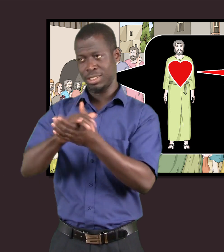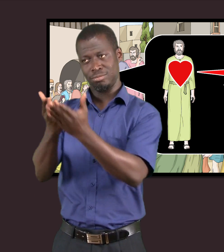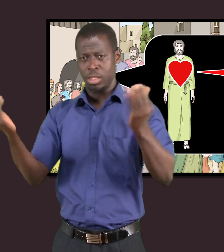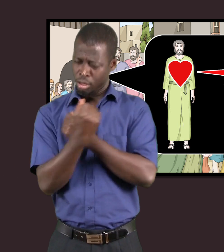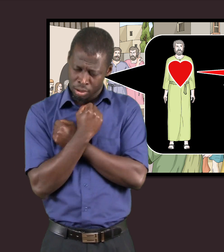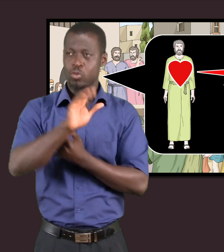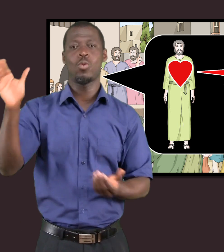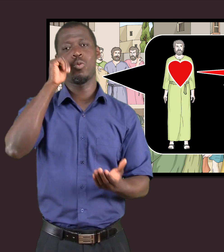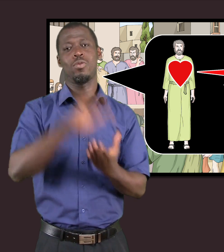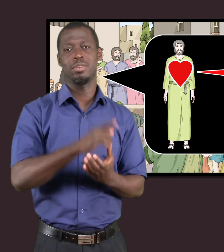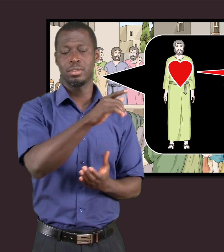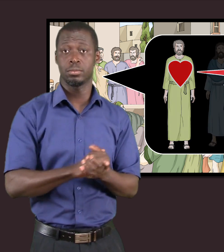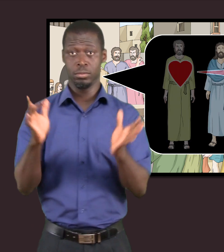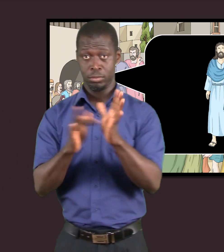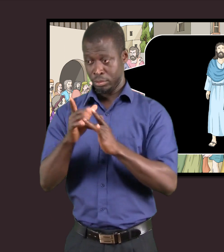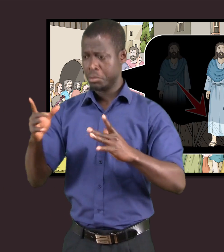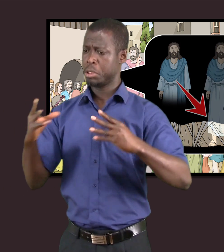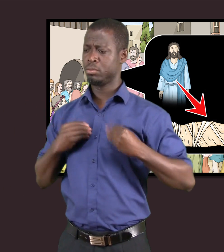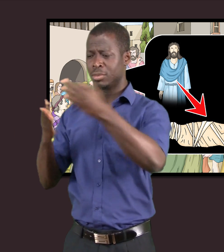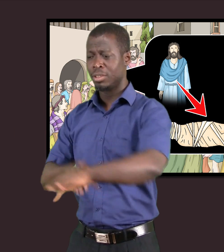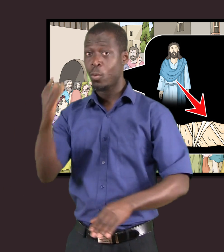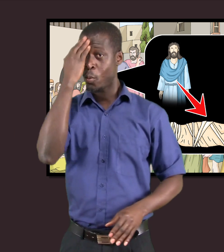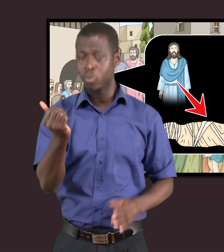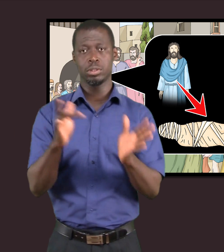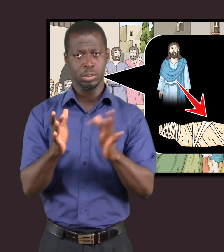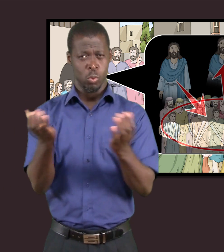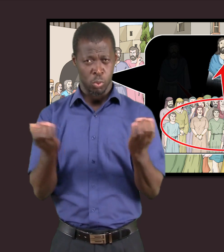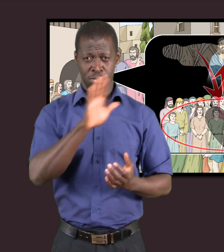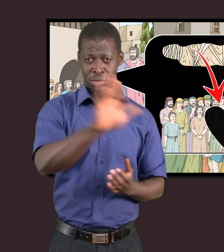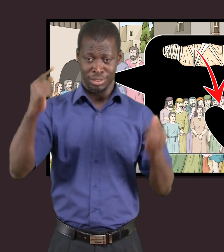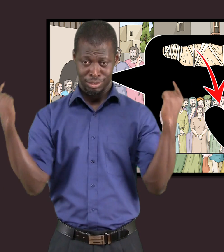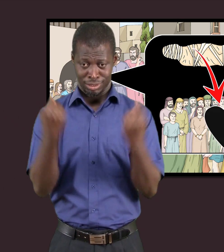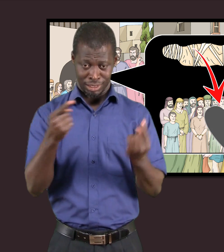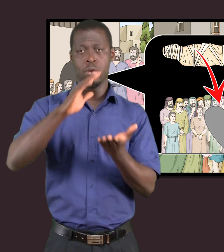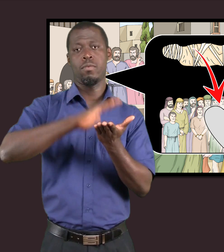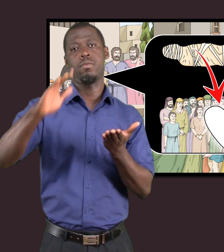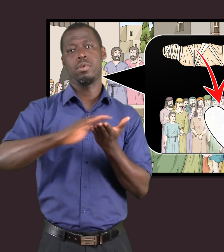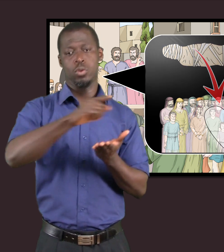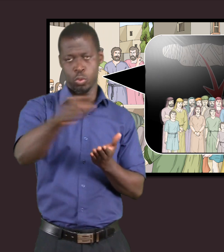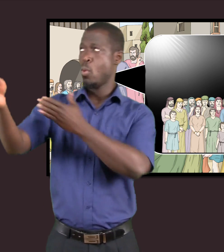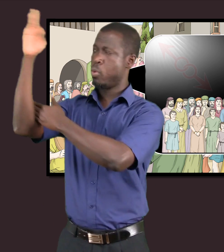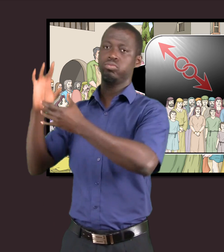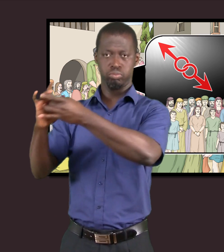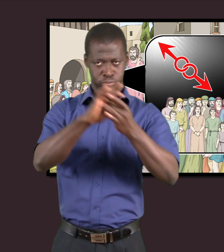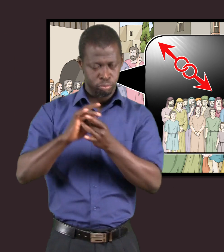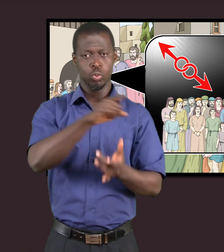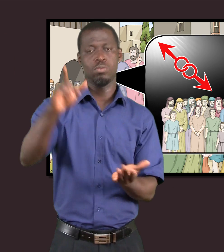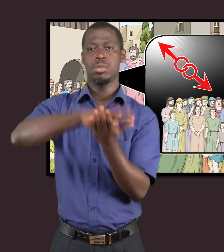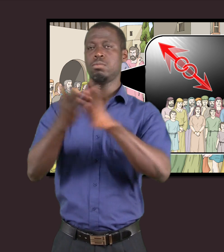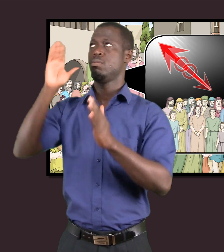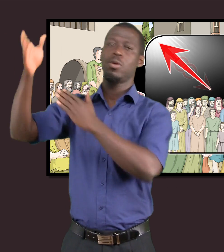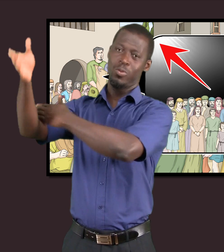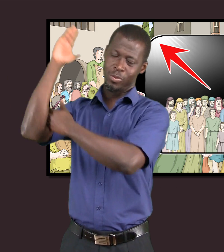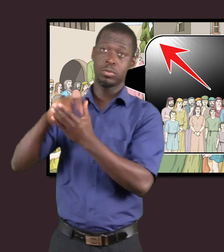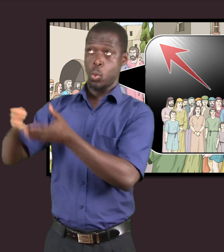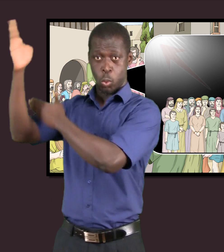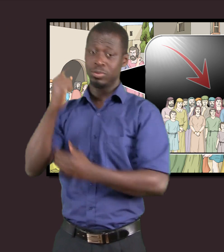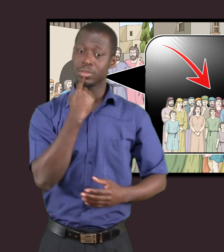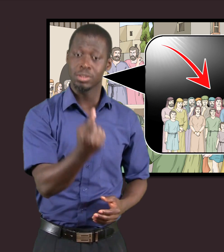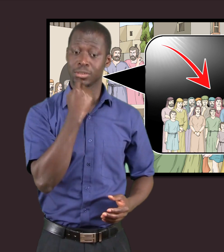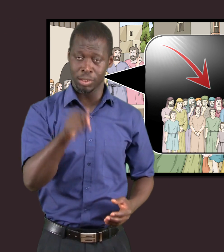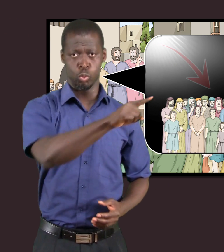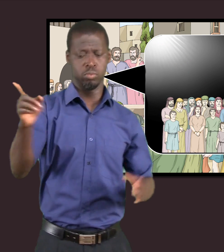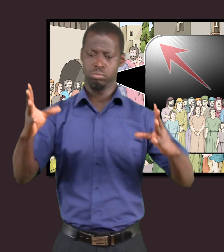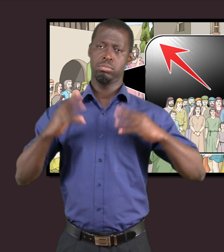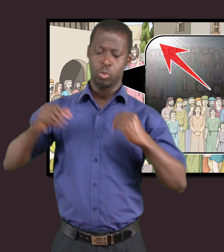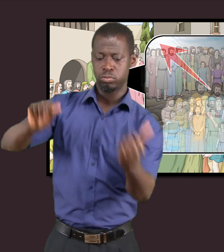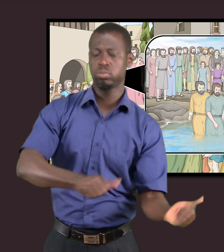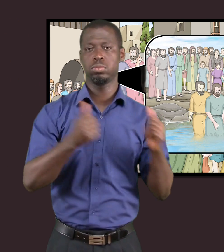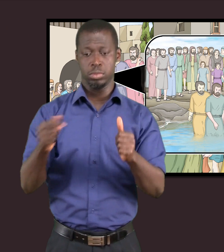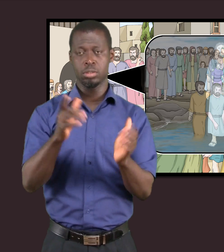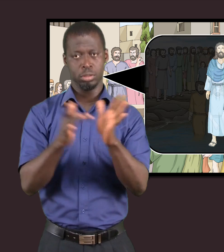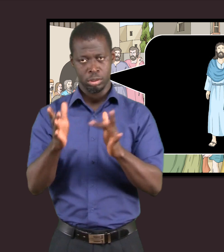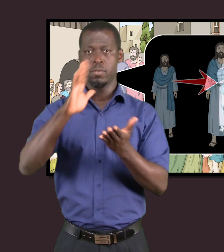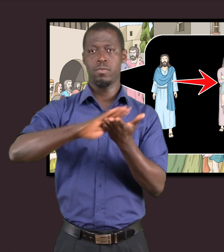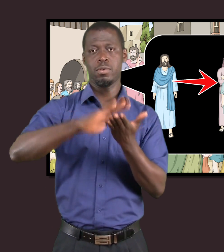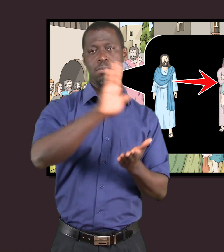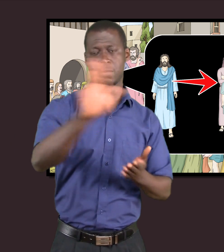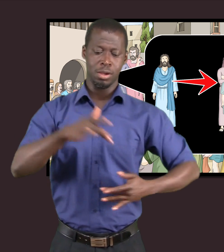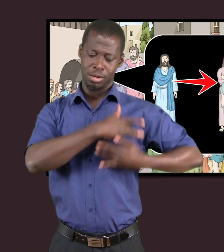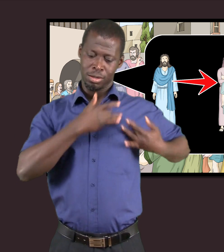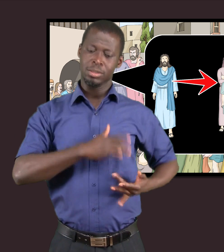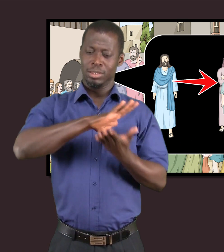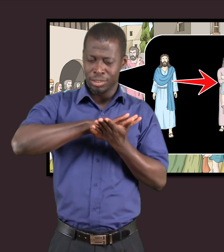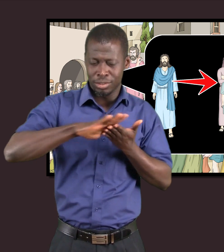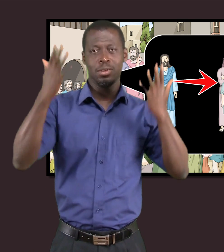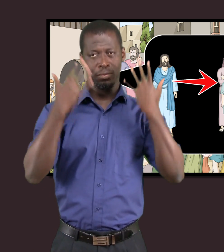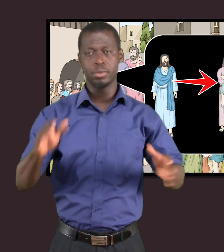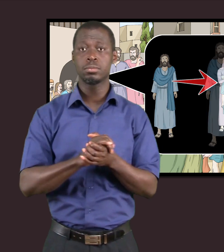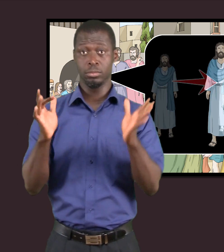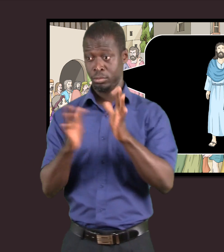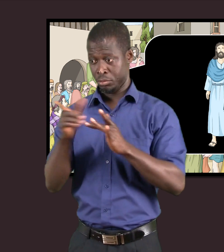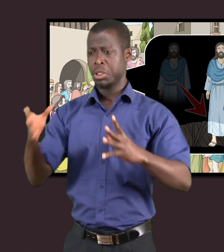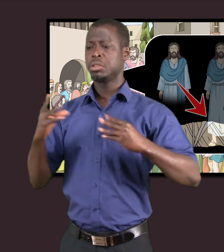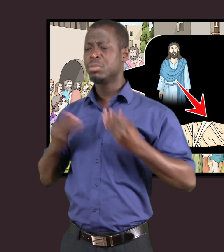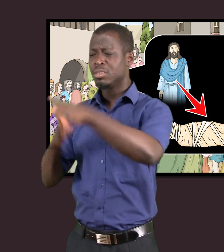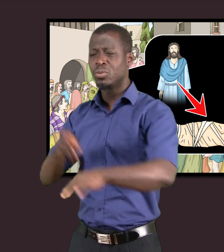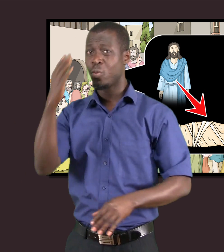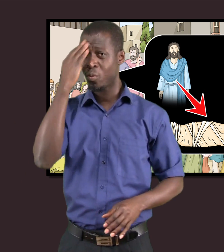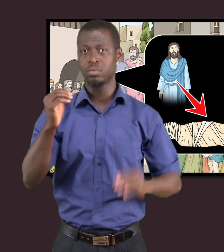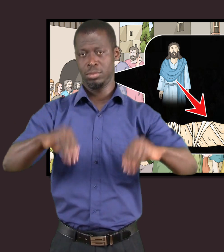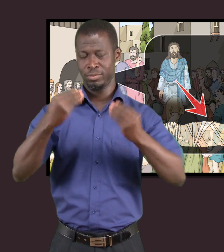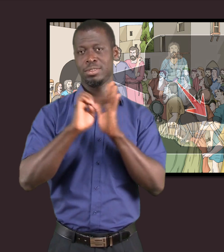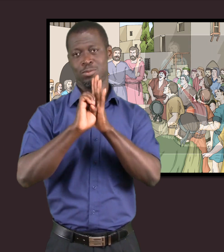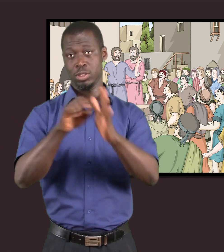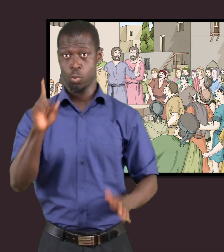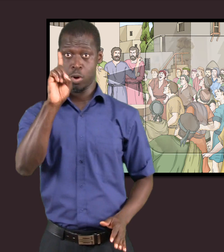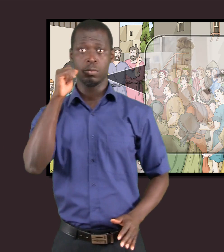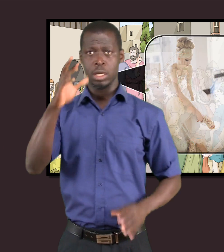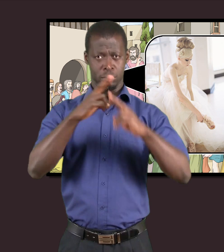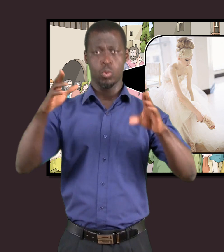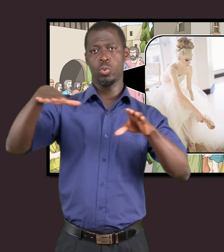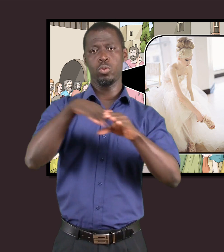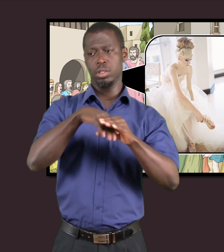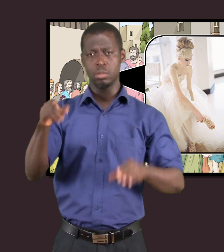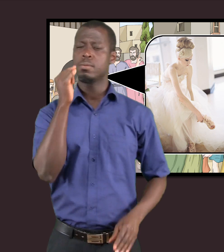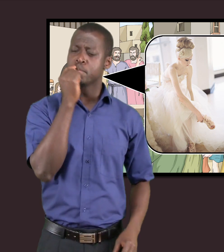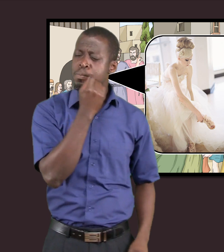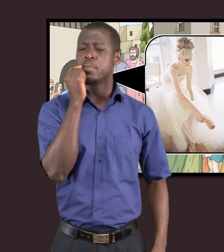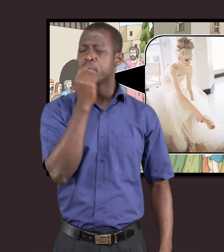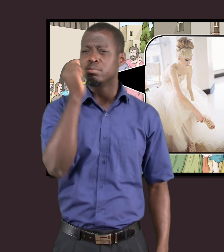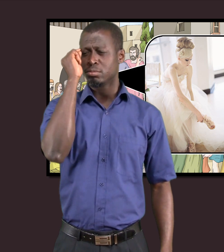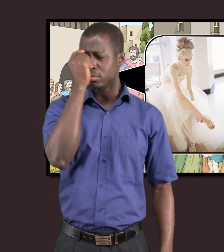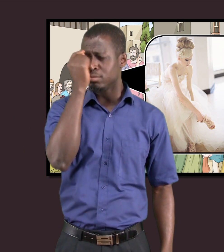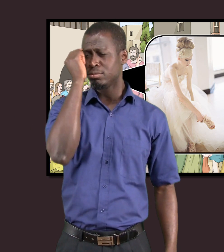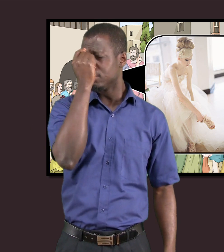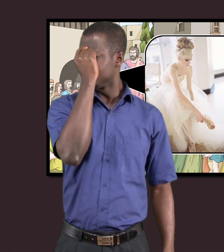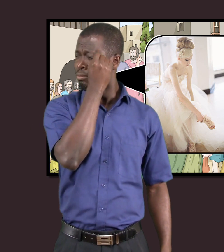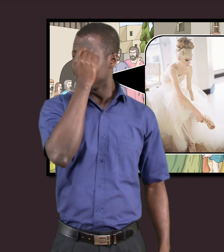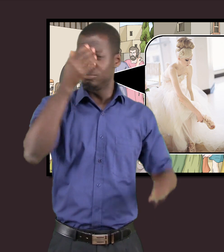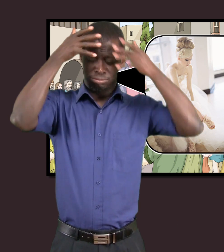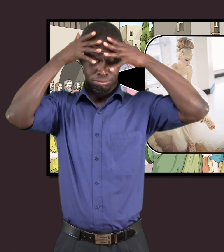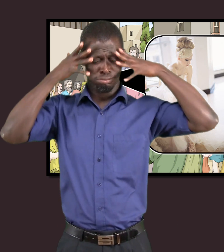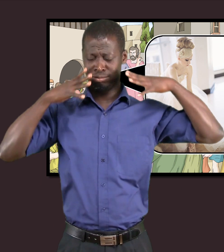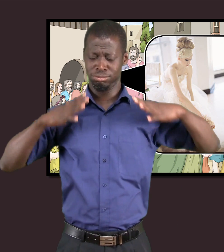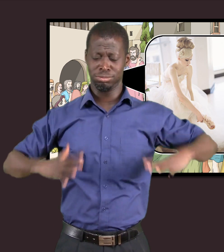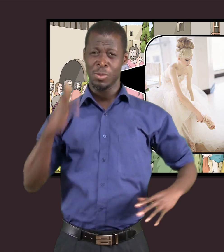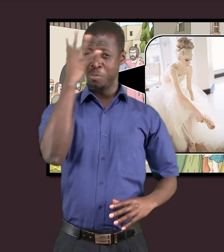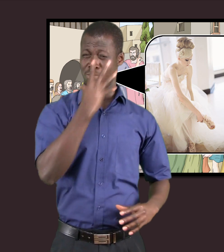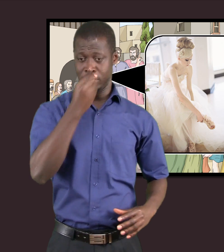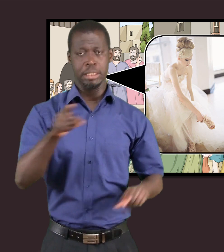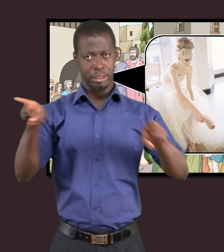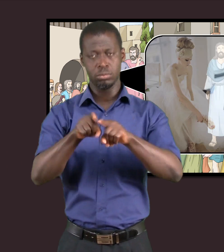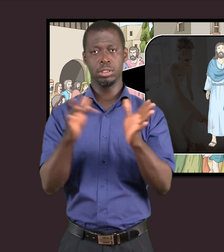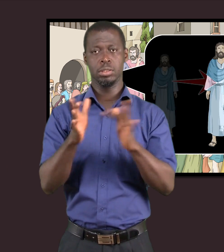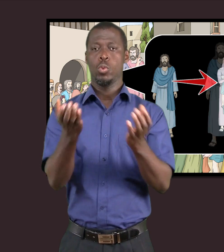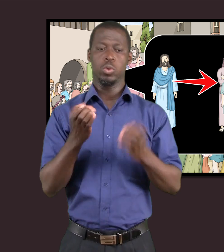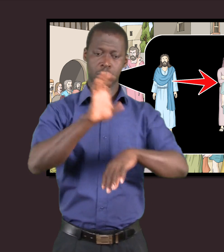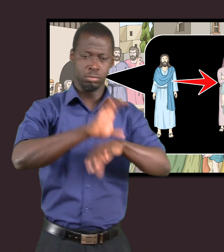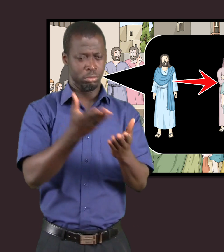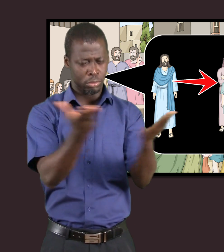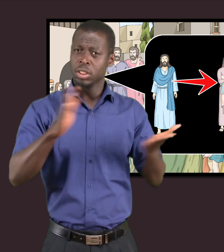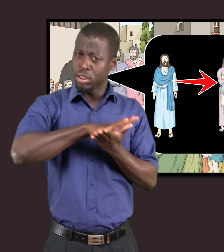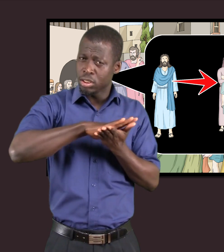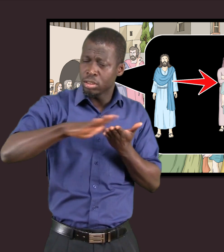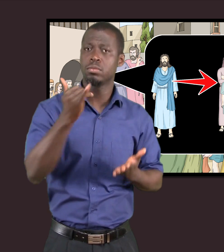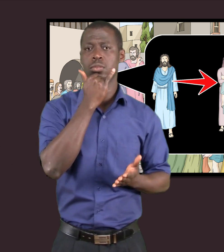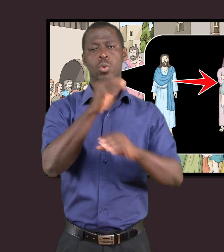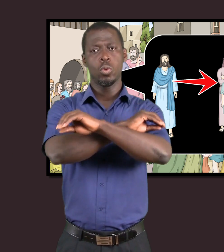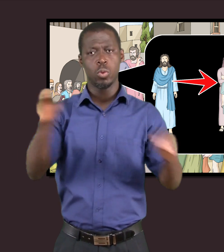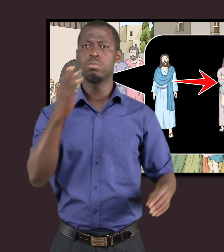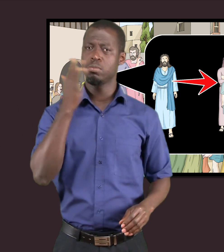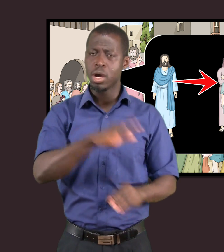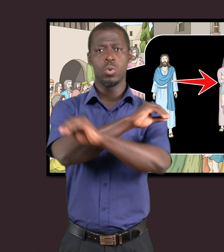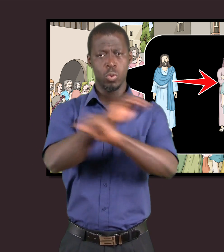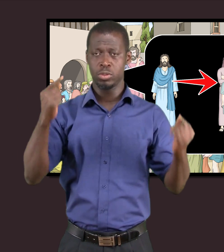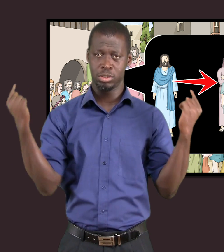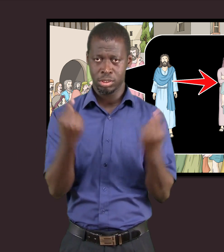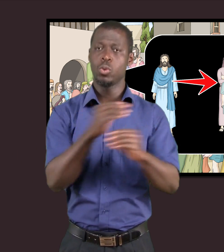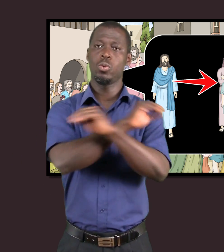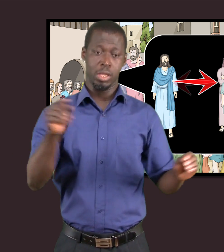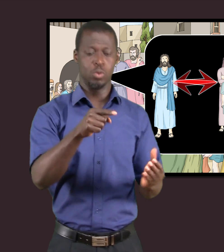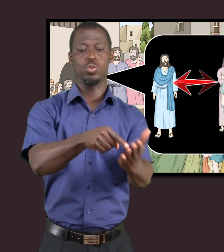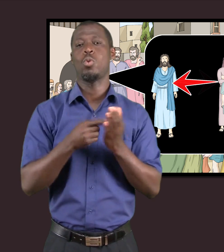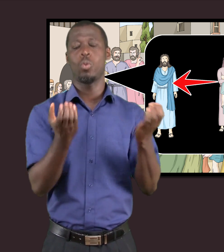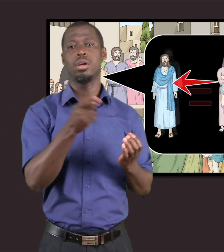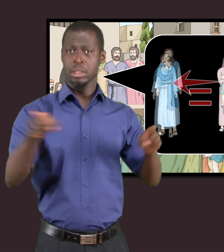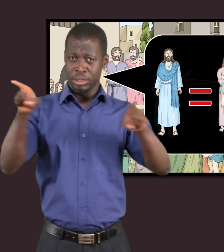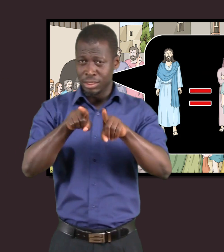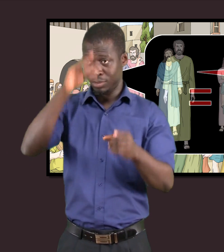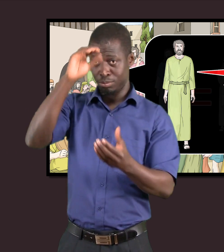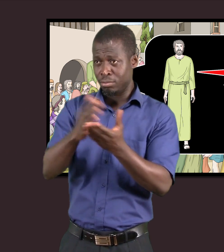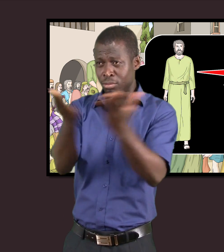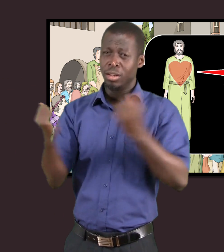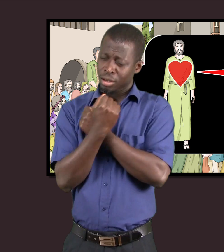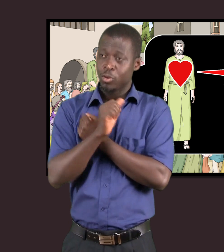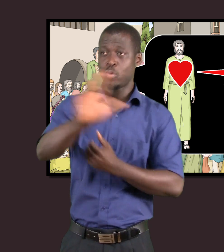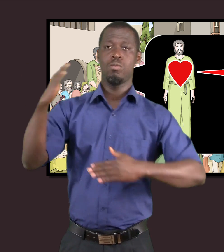Husbands, love your wives, just as Christ loved the church and gave Himself up for her to sanctify her, cleansing her by the washing with water through the word, and to present her to Himself as a glorious church, without stain or wrinkle or any such blemish, but holy and blameless.